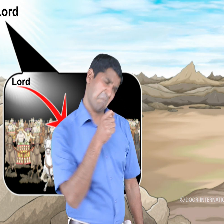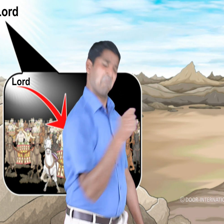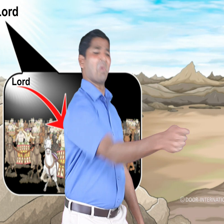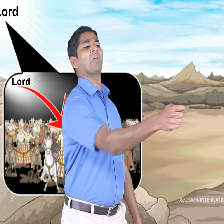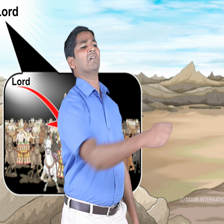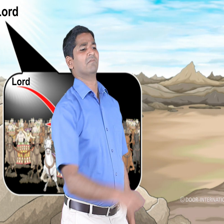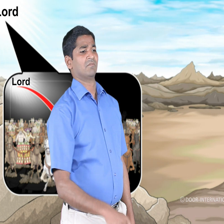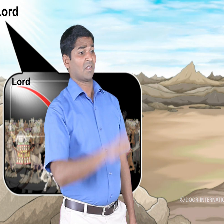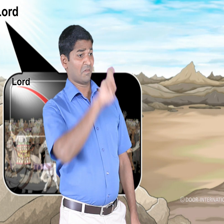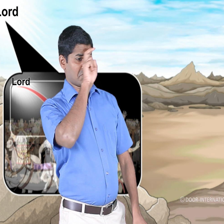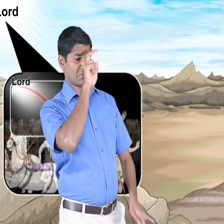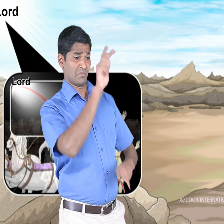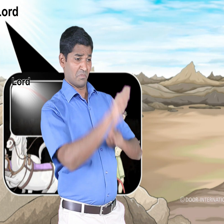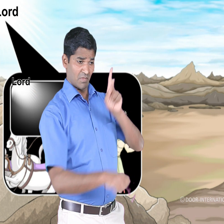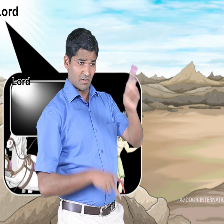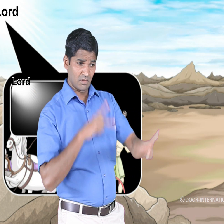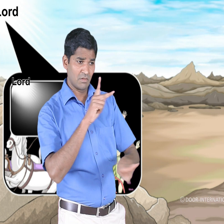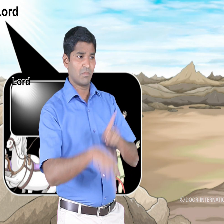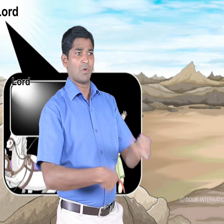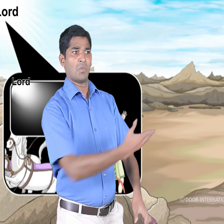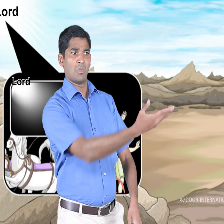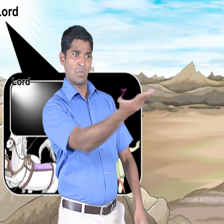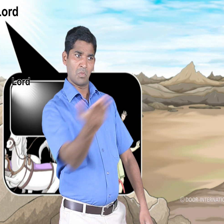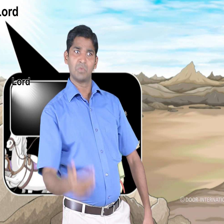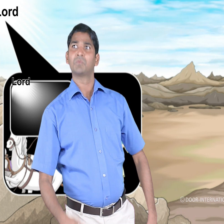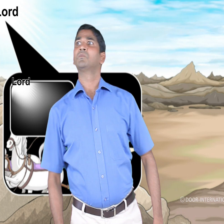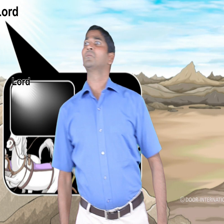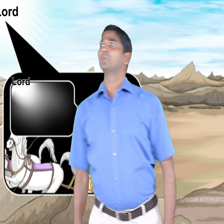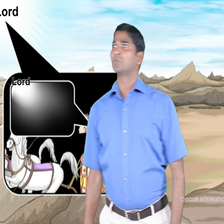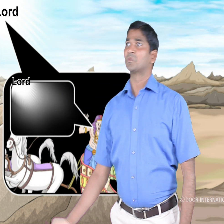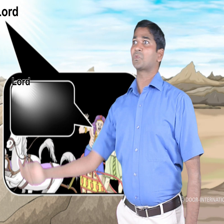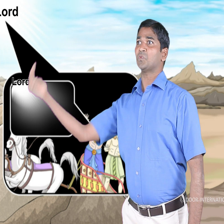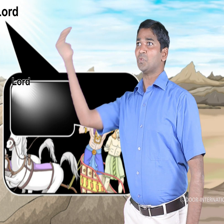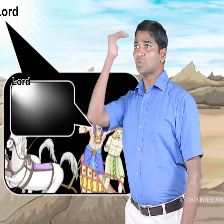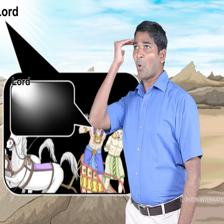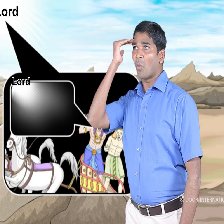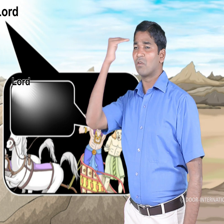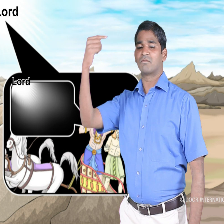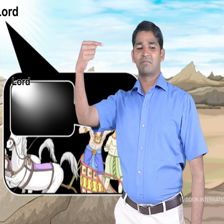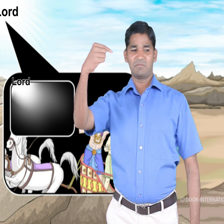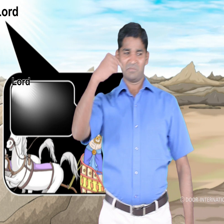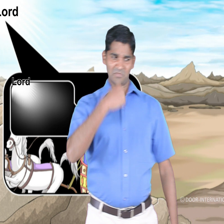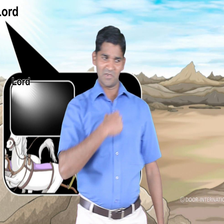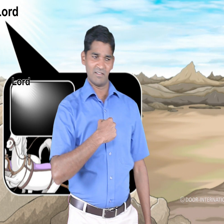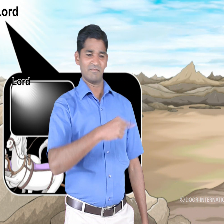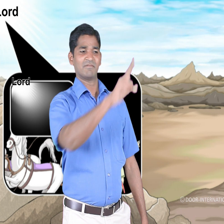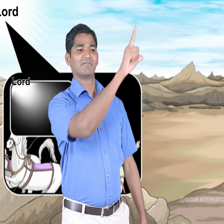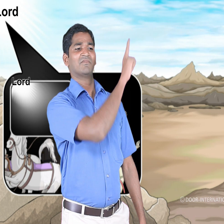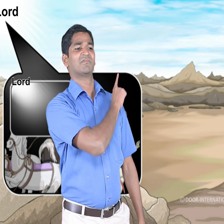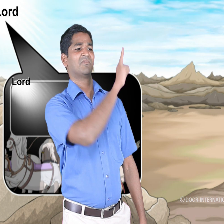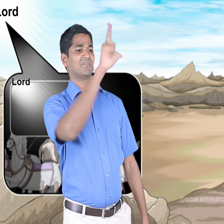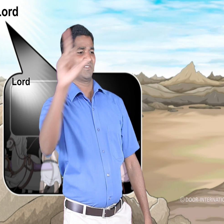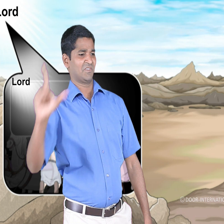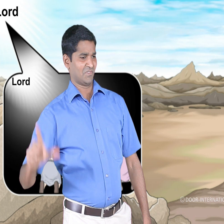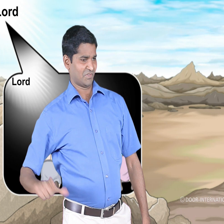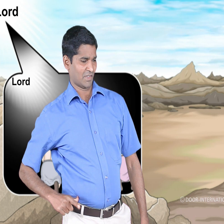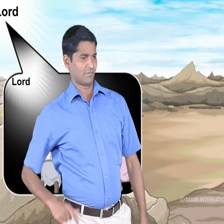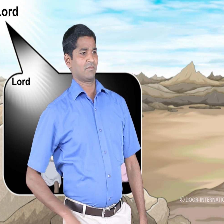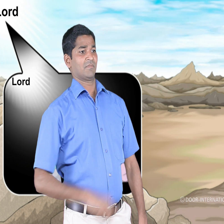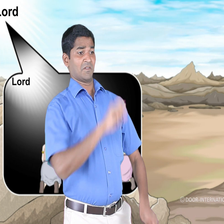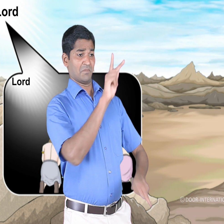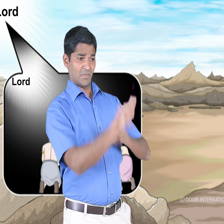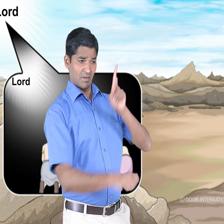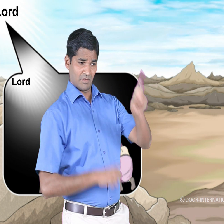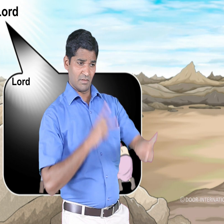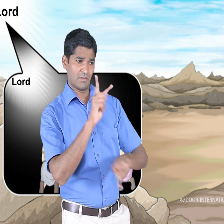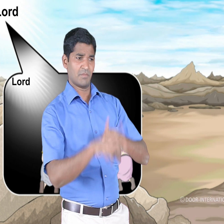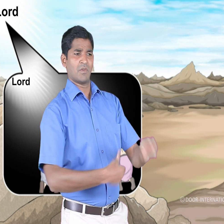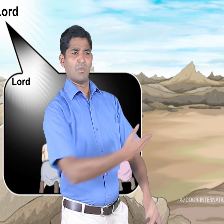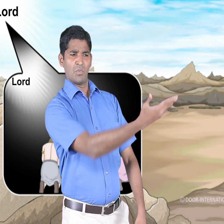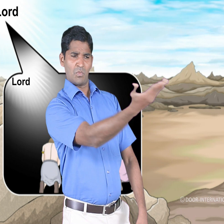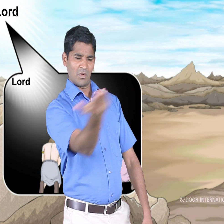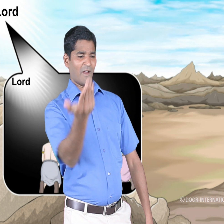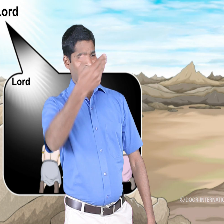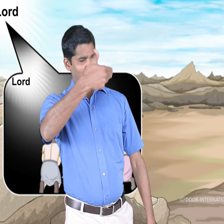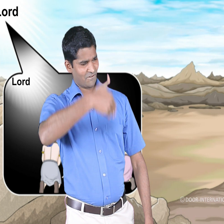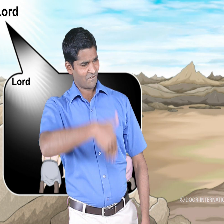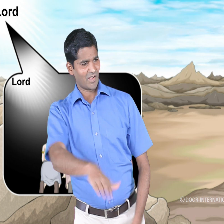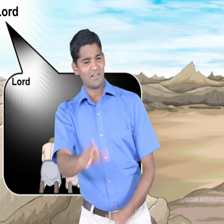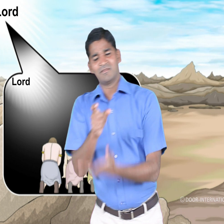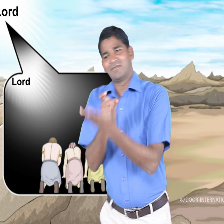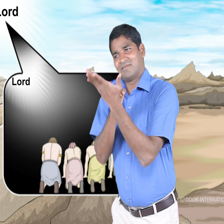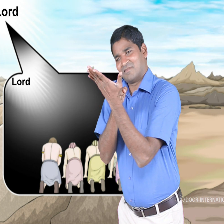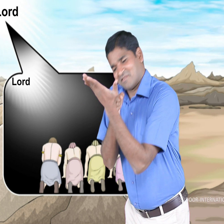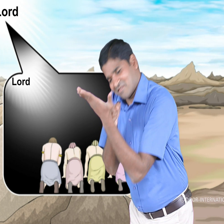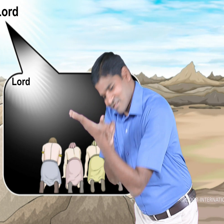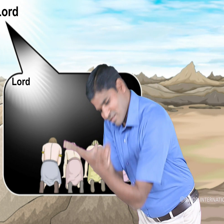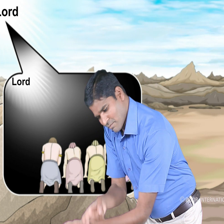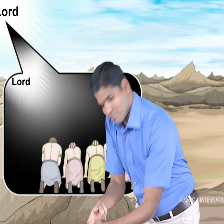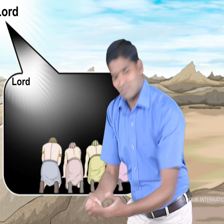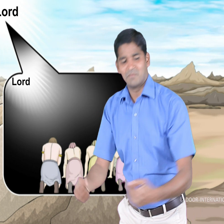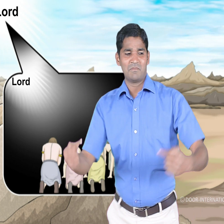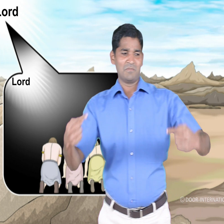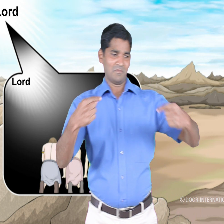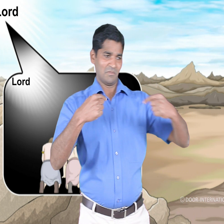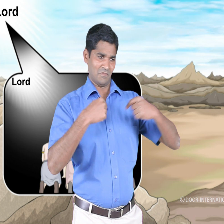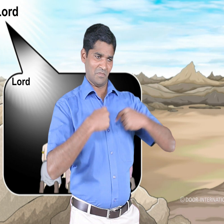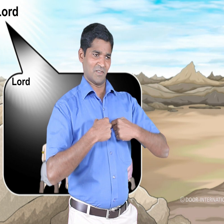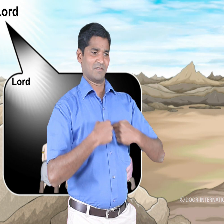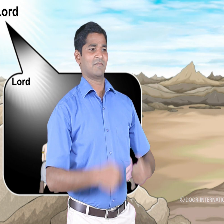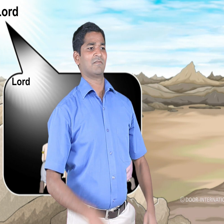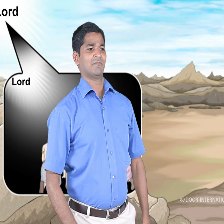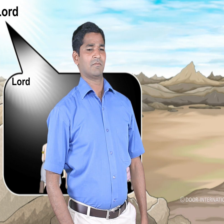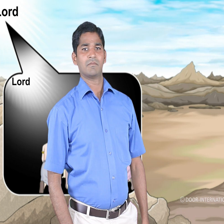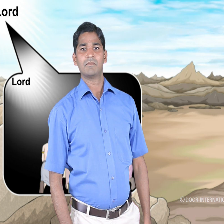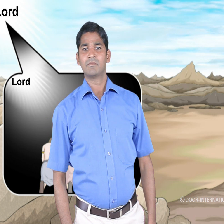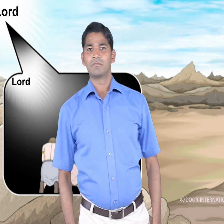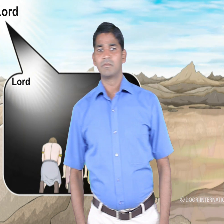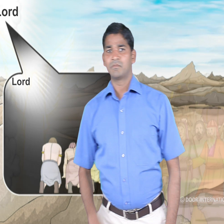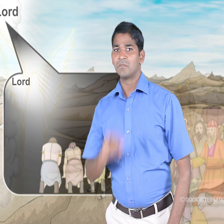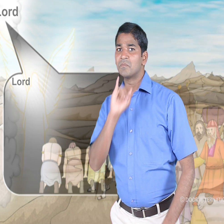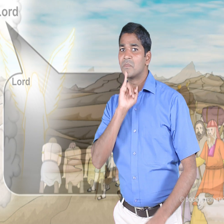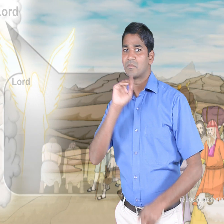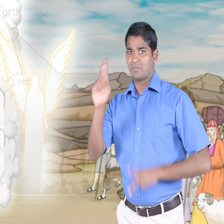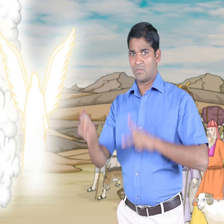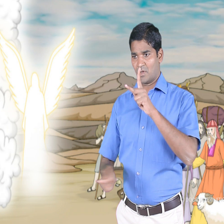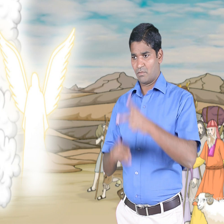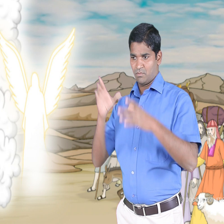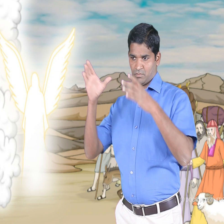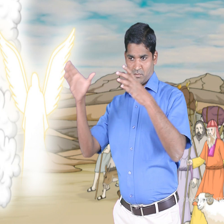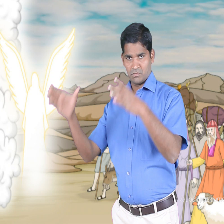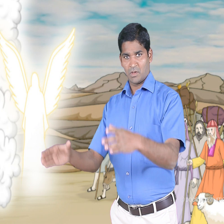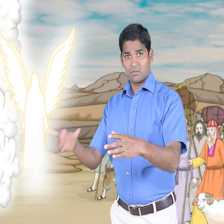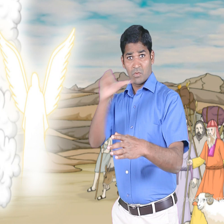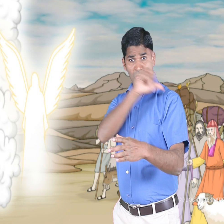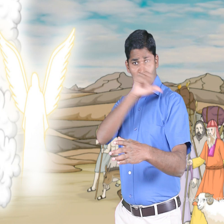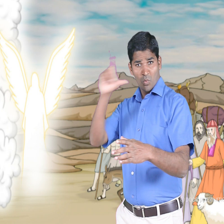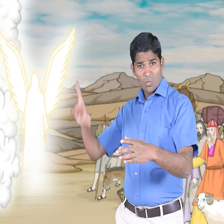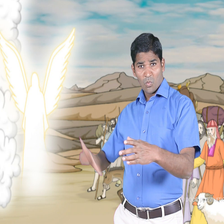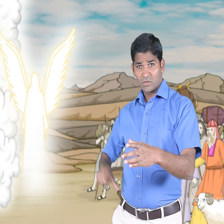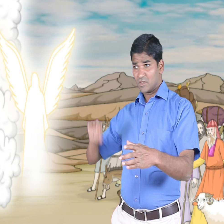The Egyptians will know that I am the LORD when I am honored through Pharaoh, his chariots, and his horsemen.”